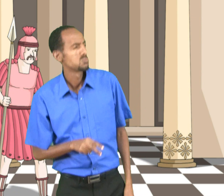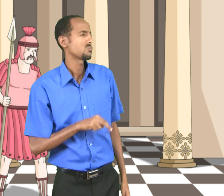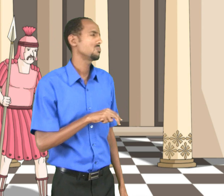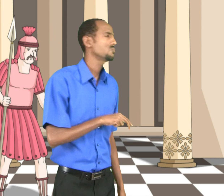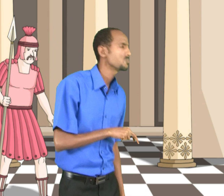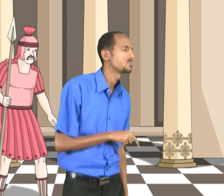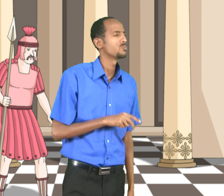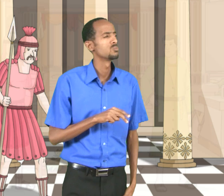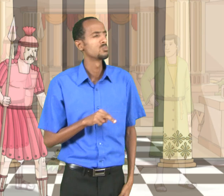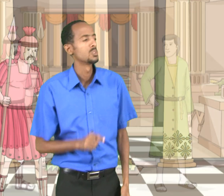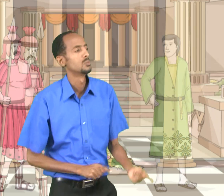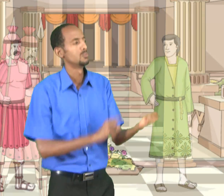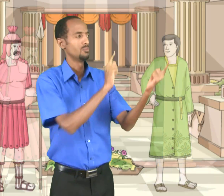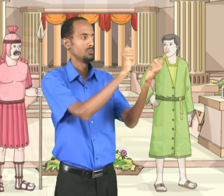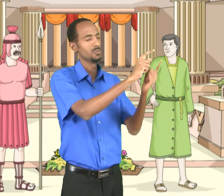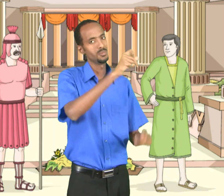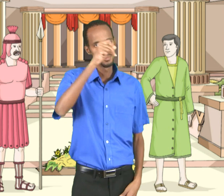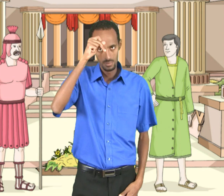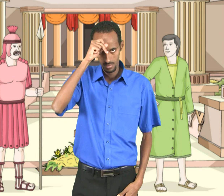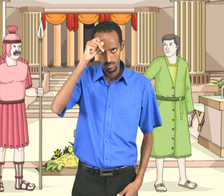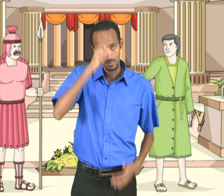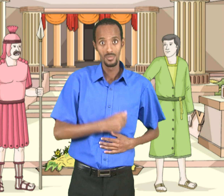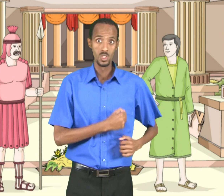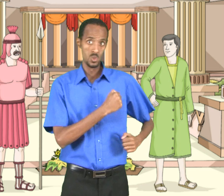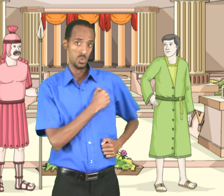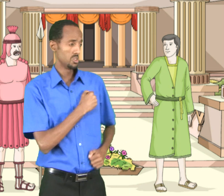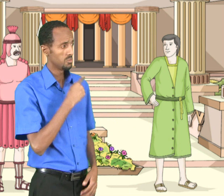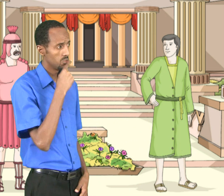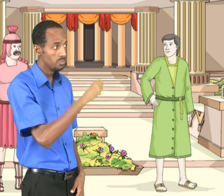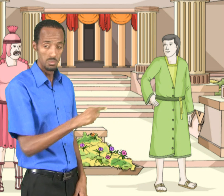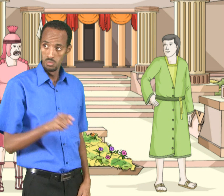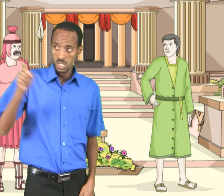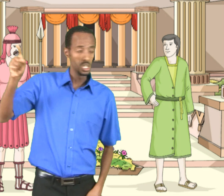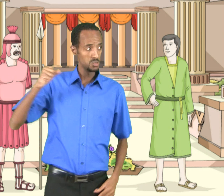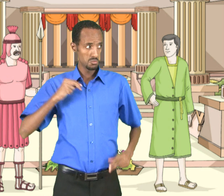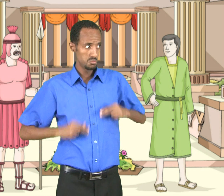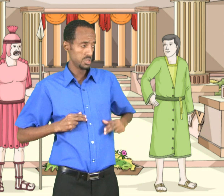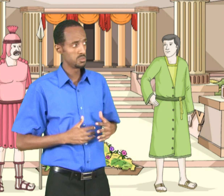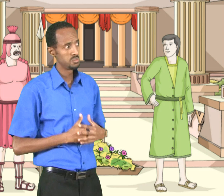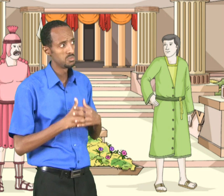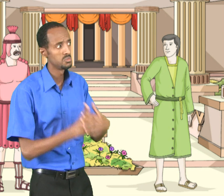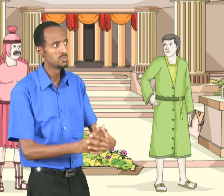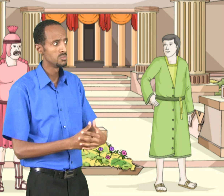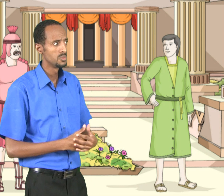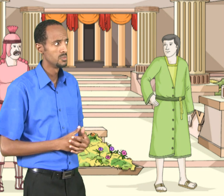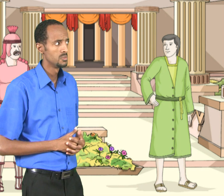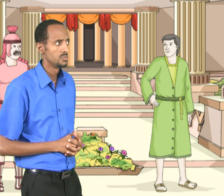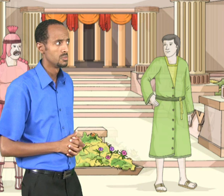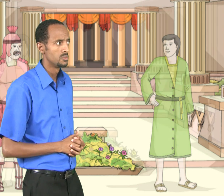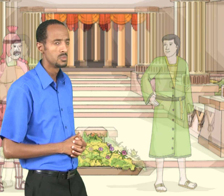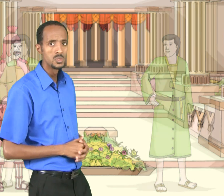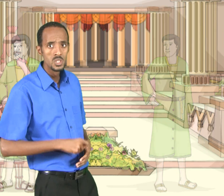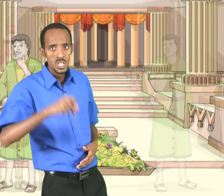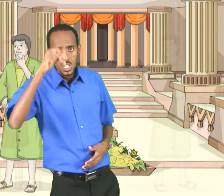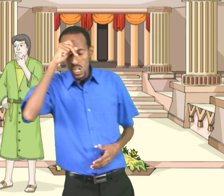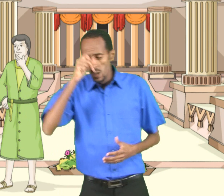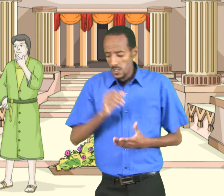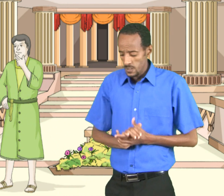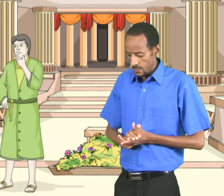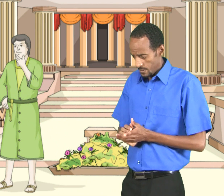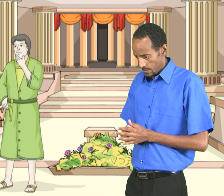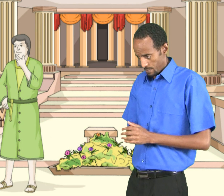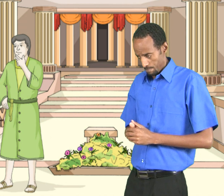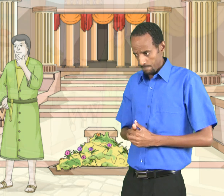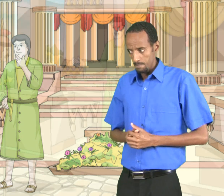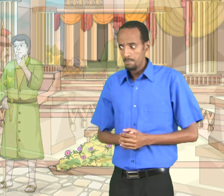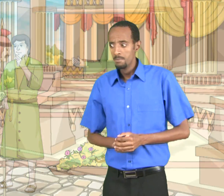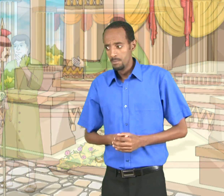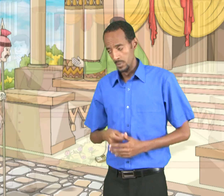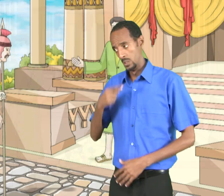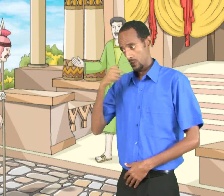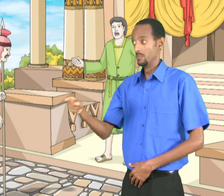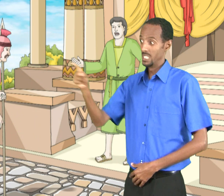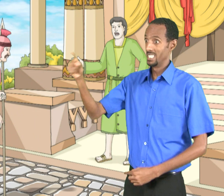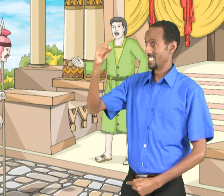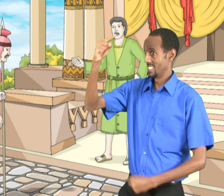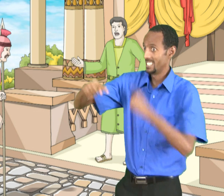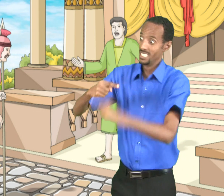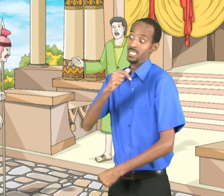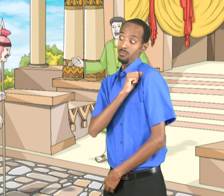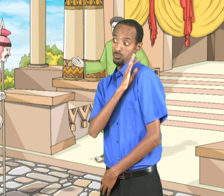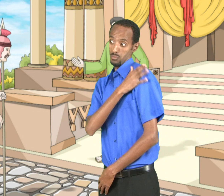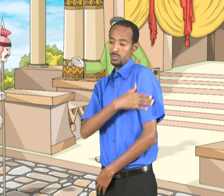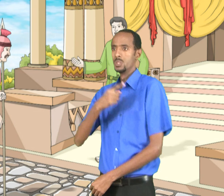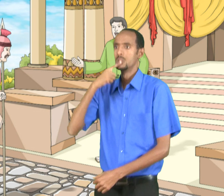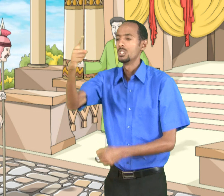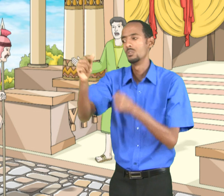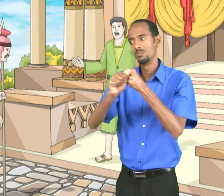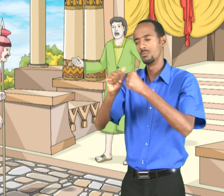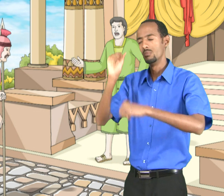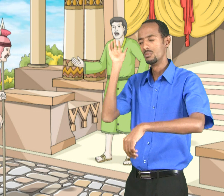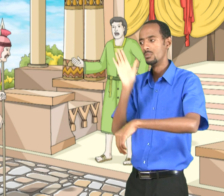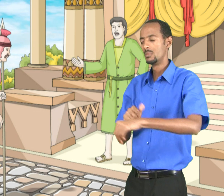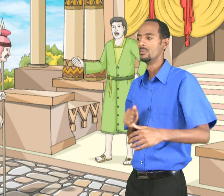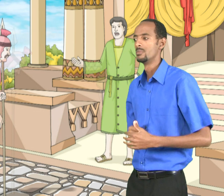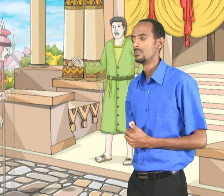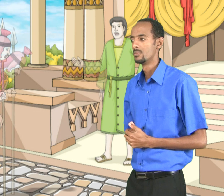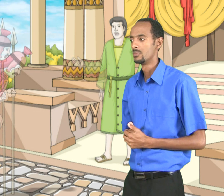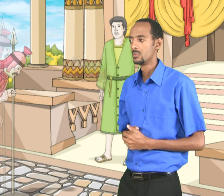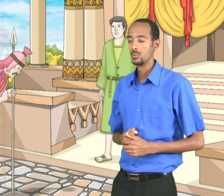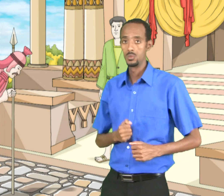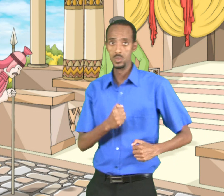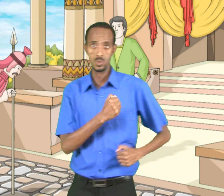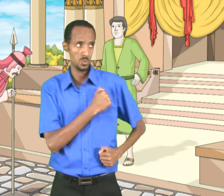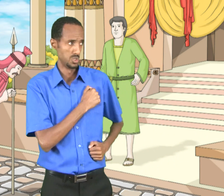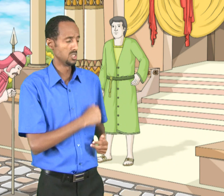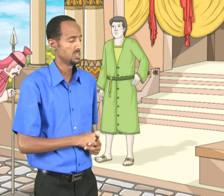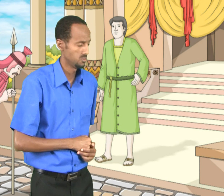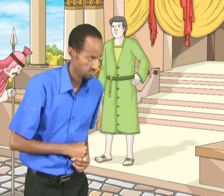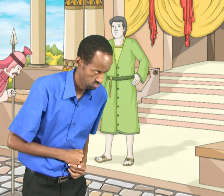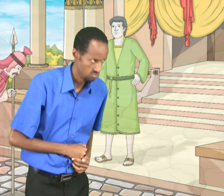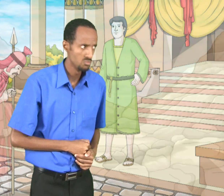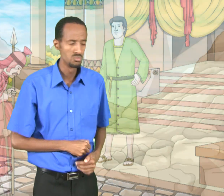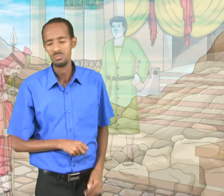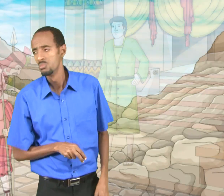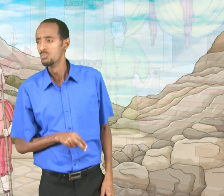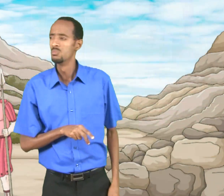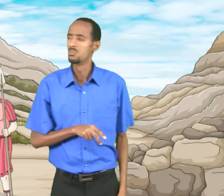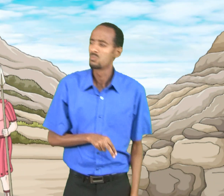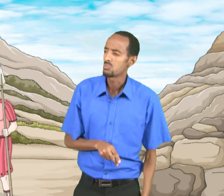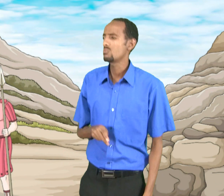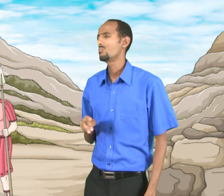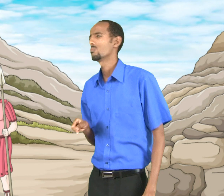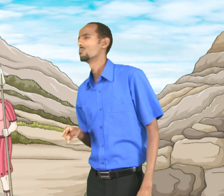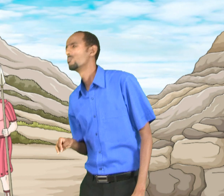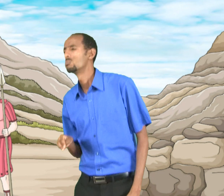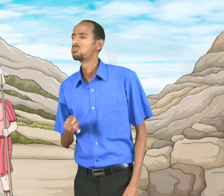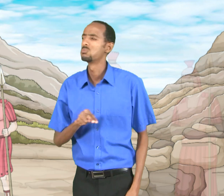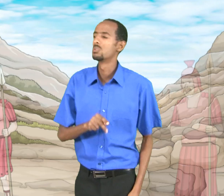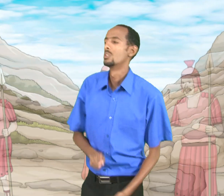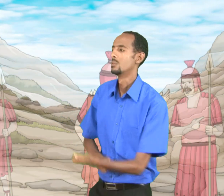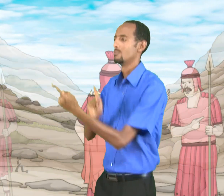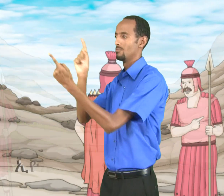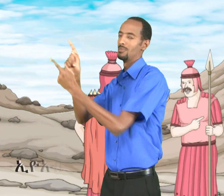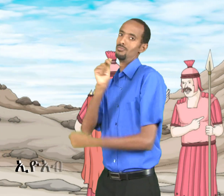At this, David sent orders to Joab: “Send me Uriah the Hittite.”